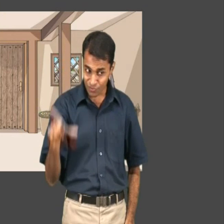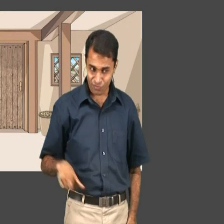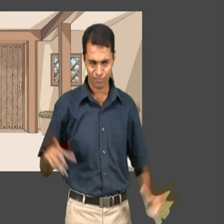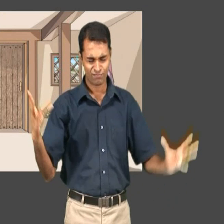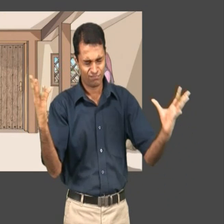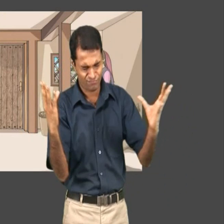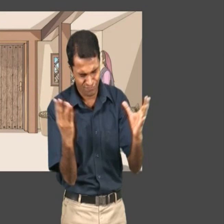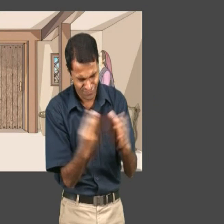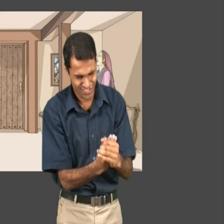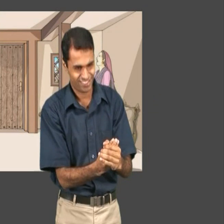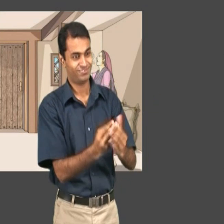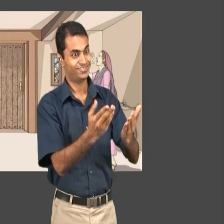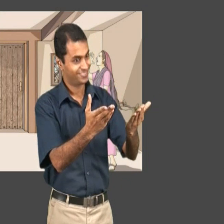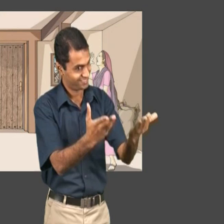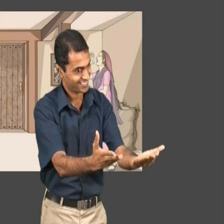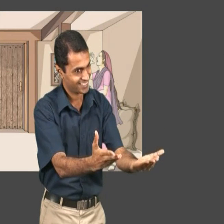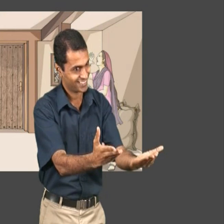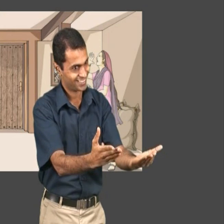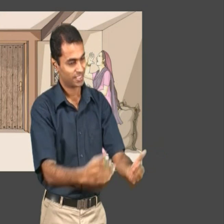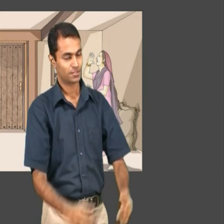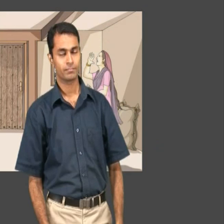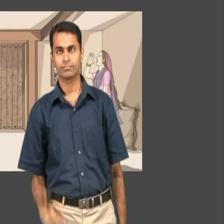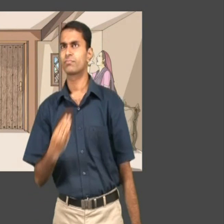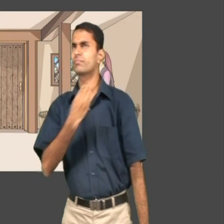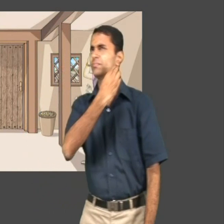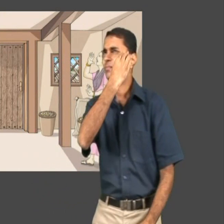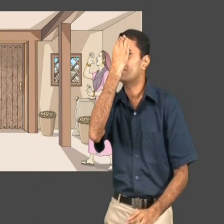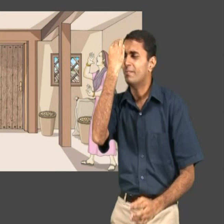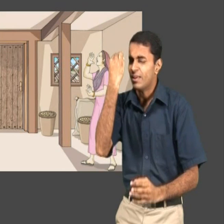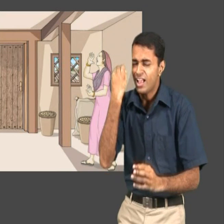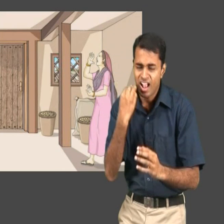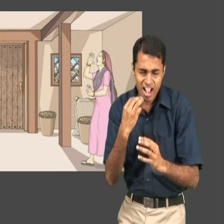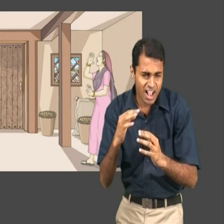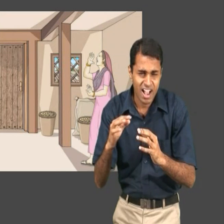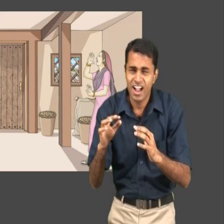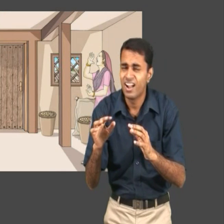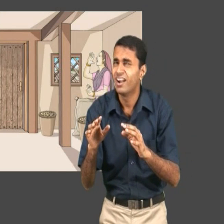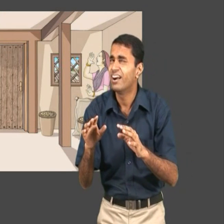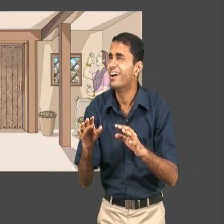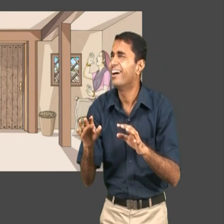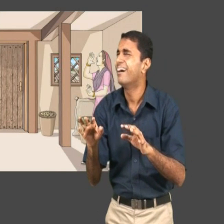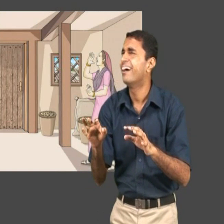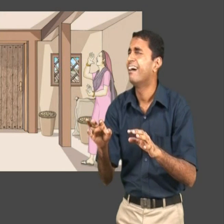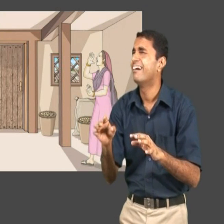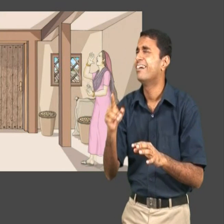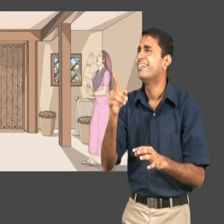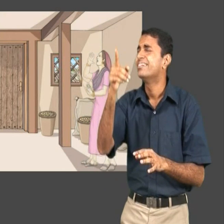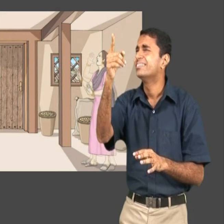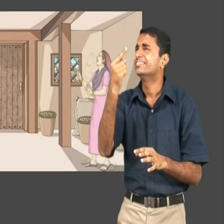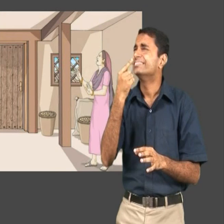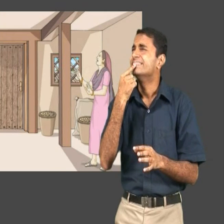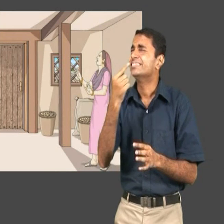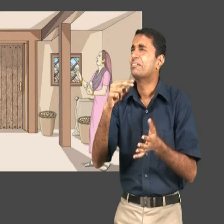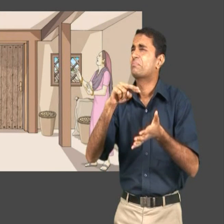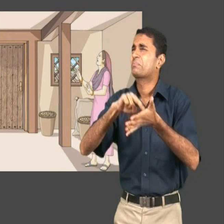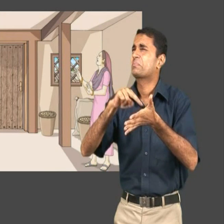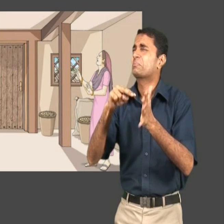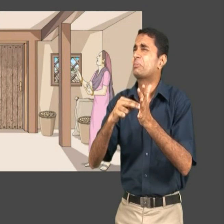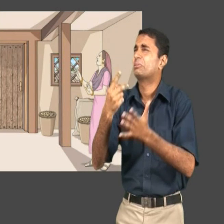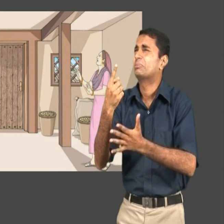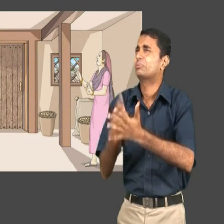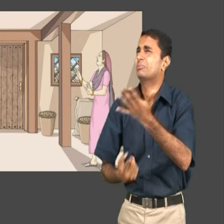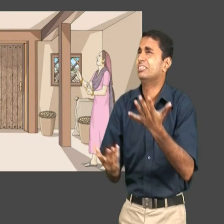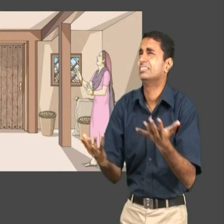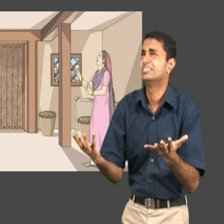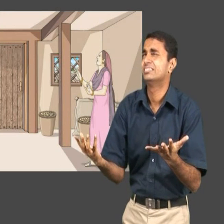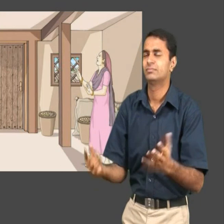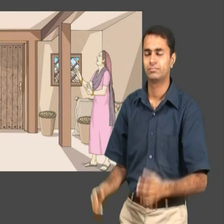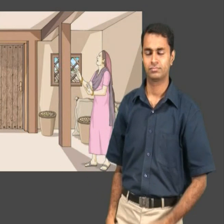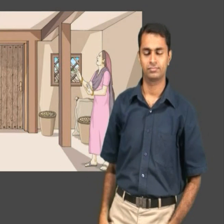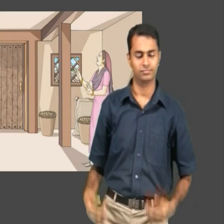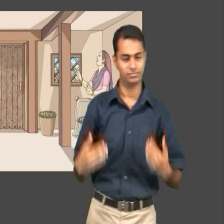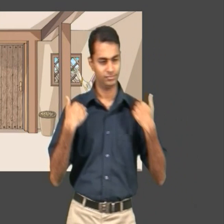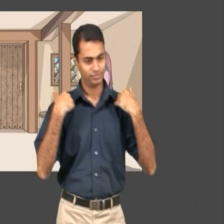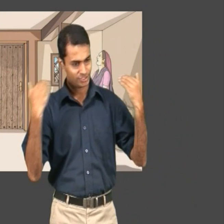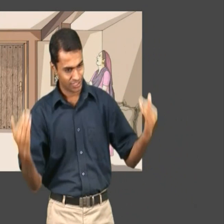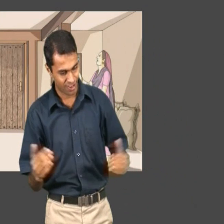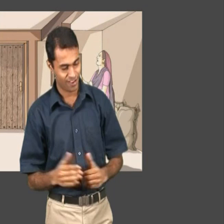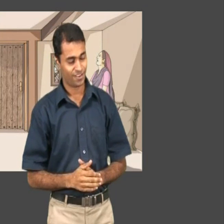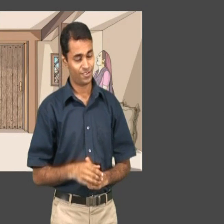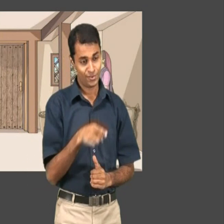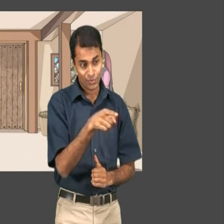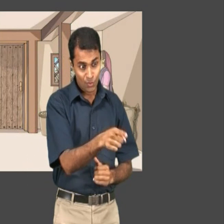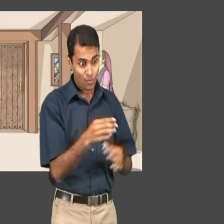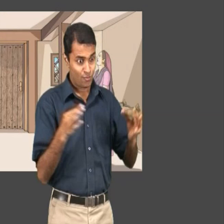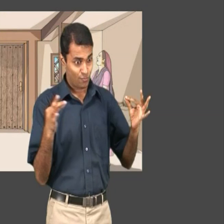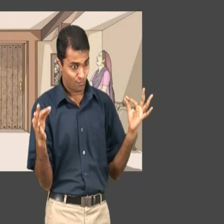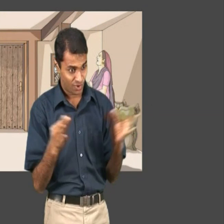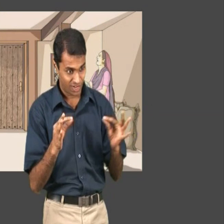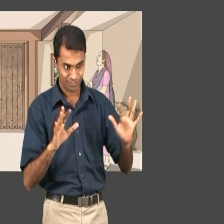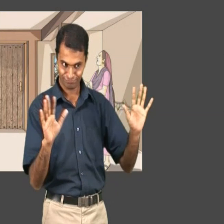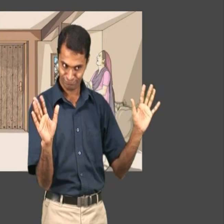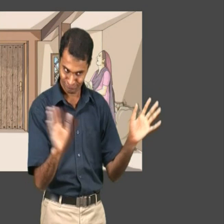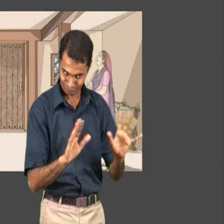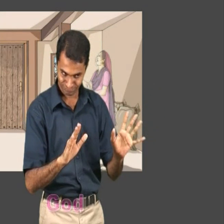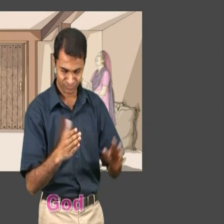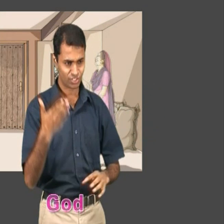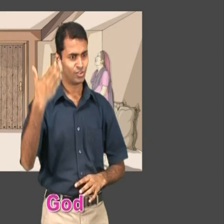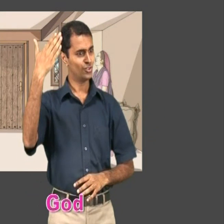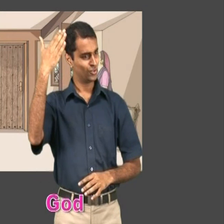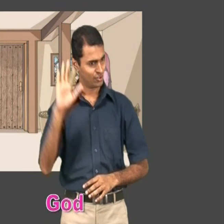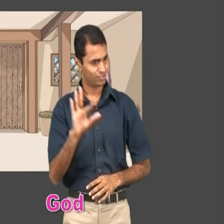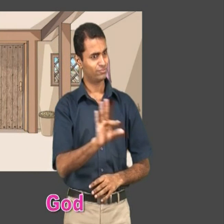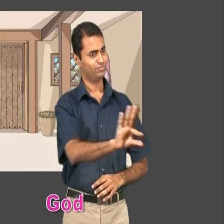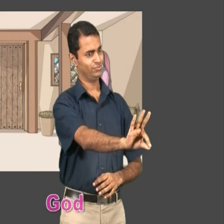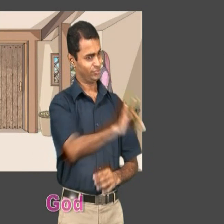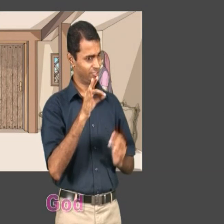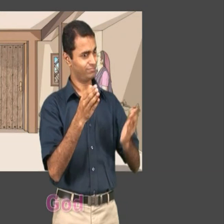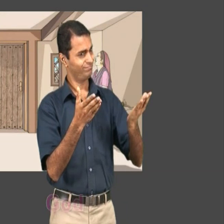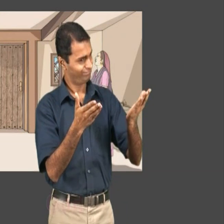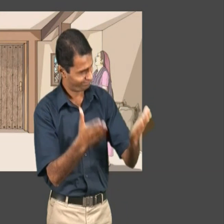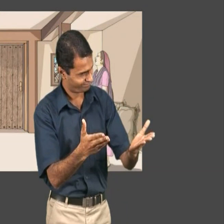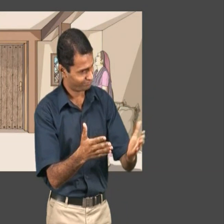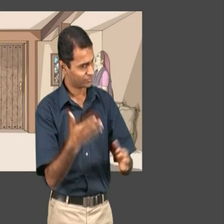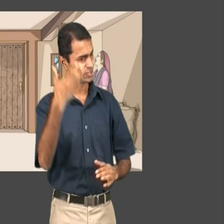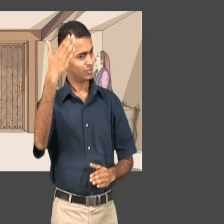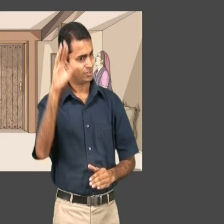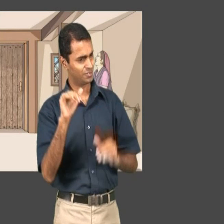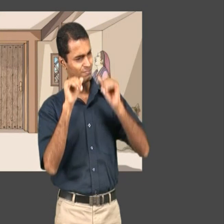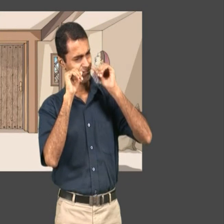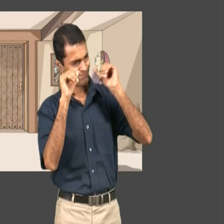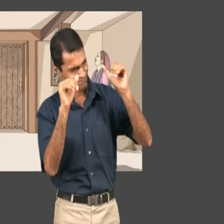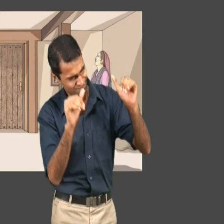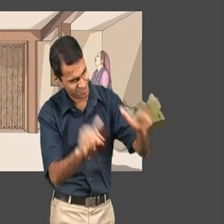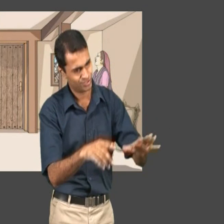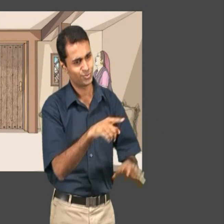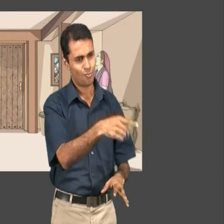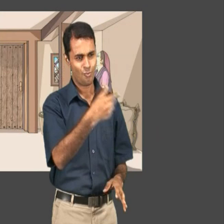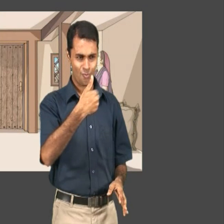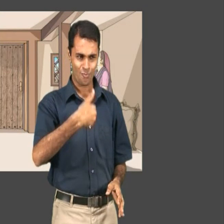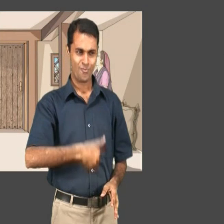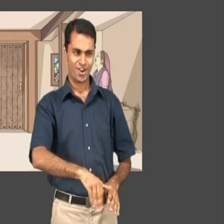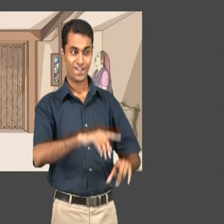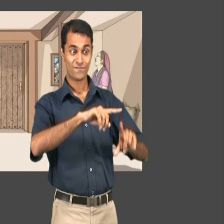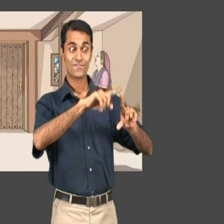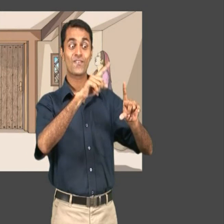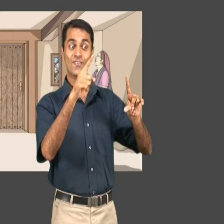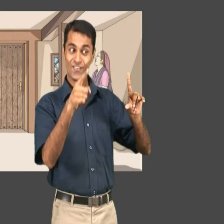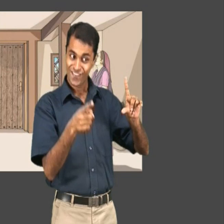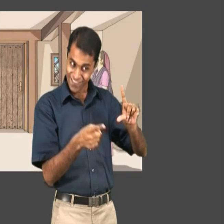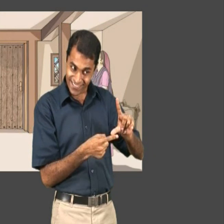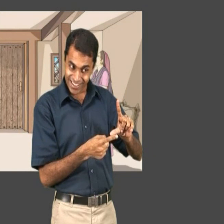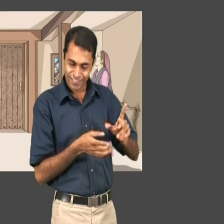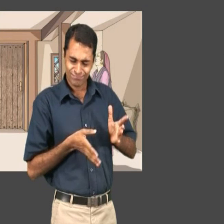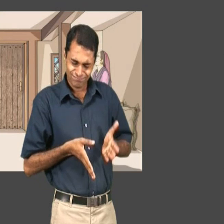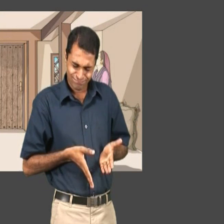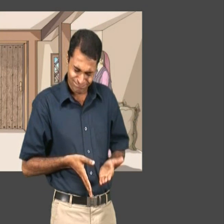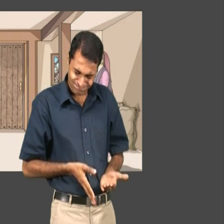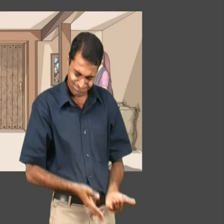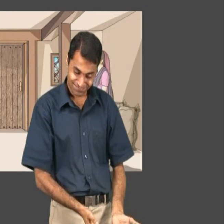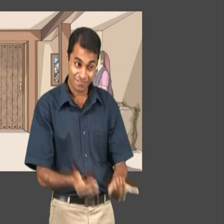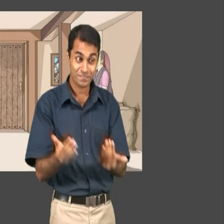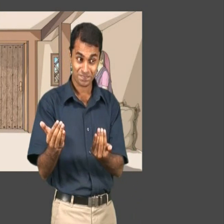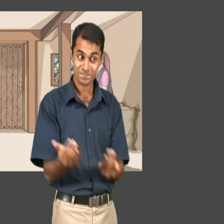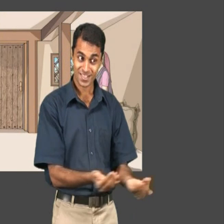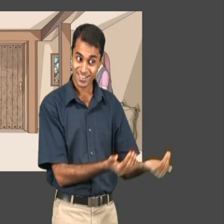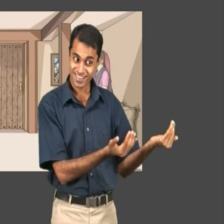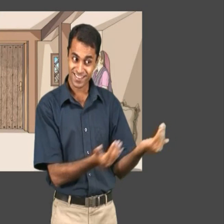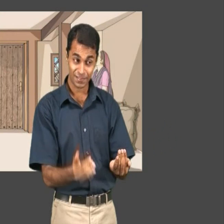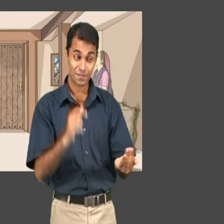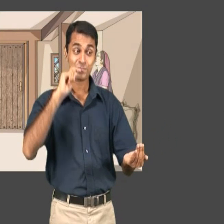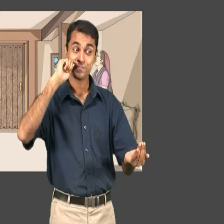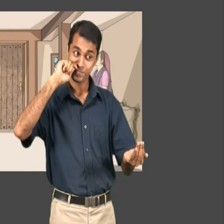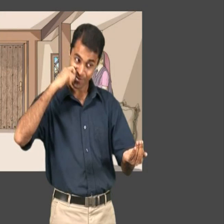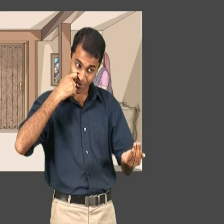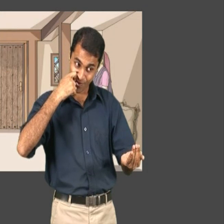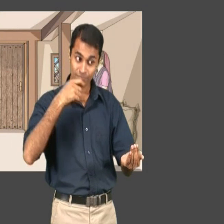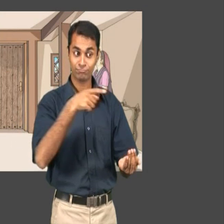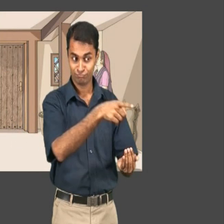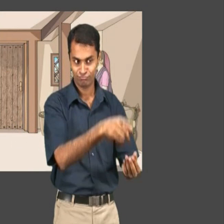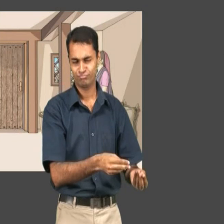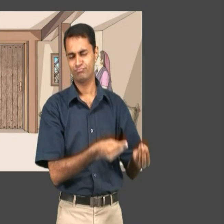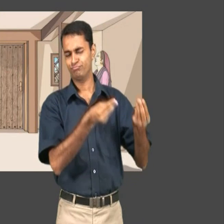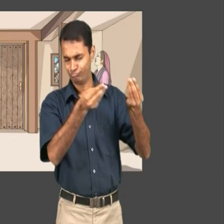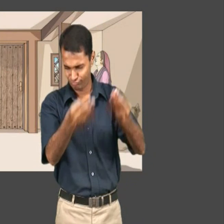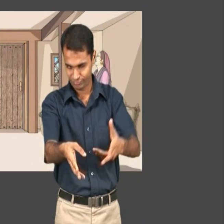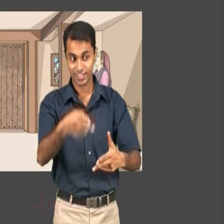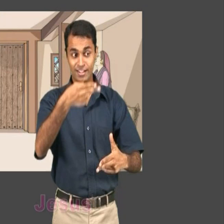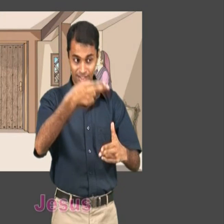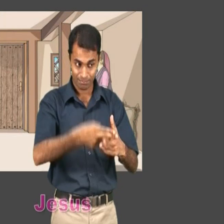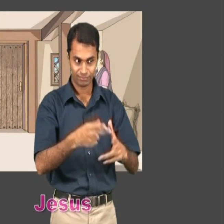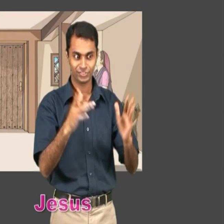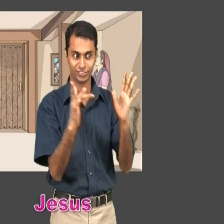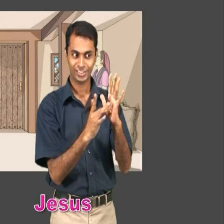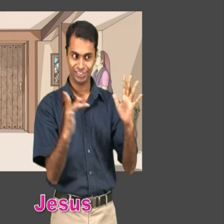Mary was greatly troubled at his words and wondered what kind of greeting this might be.